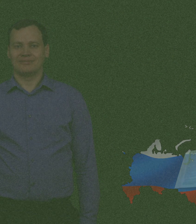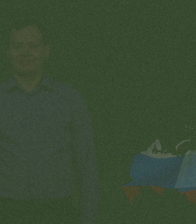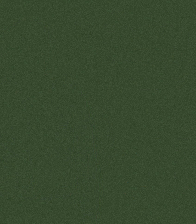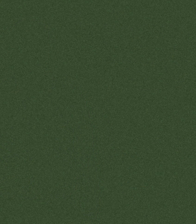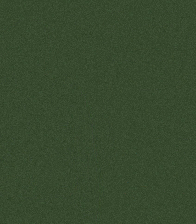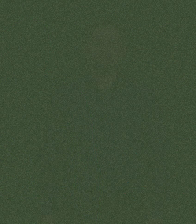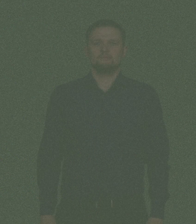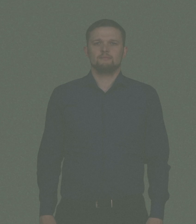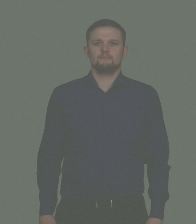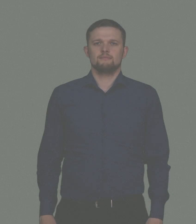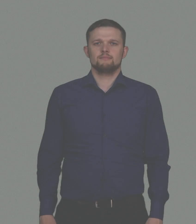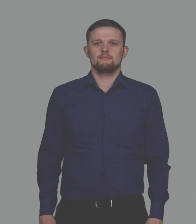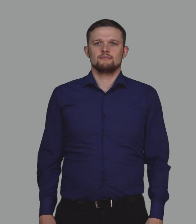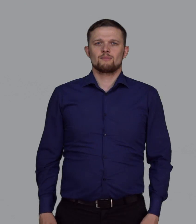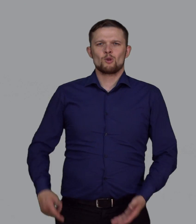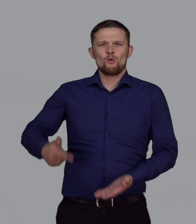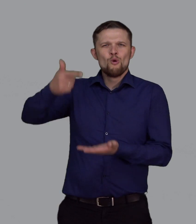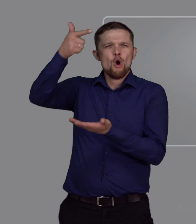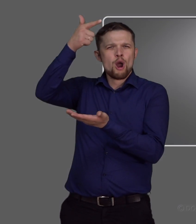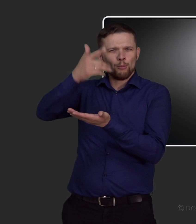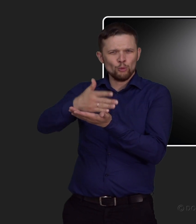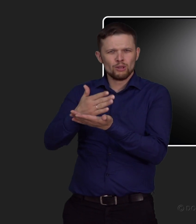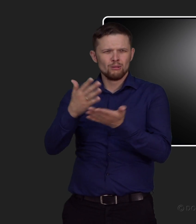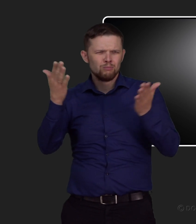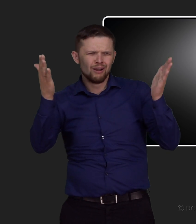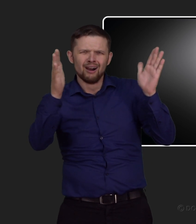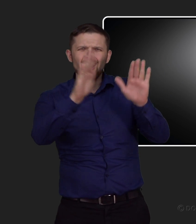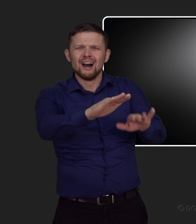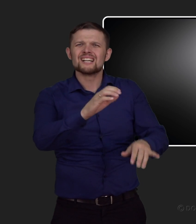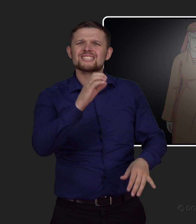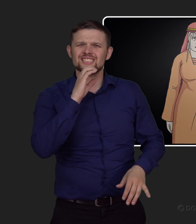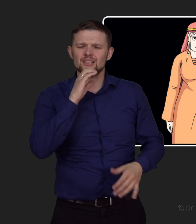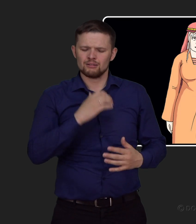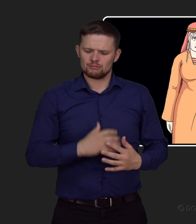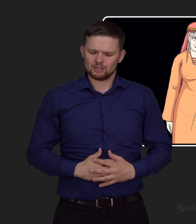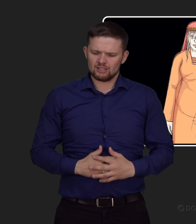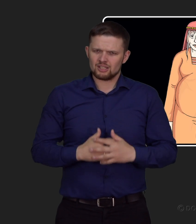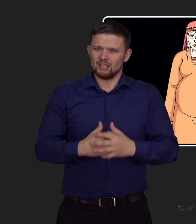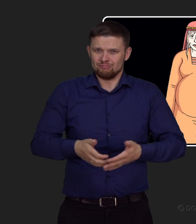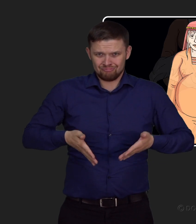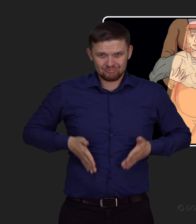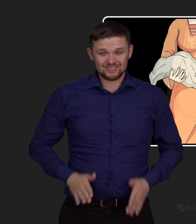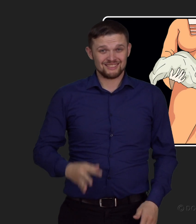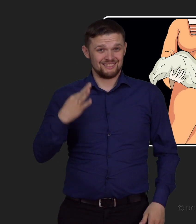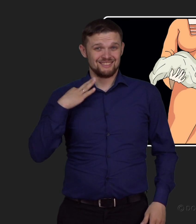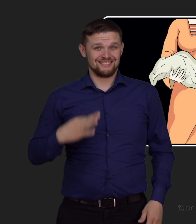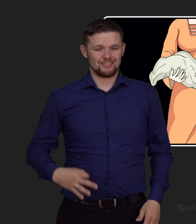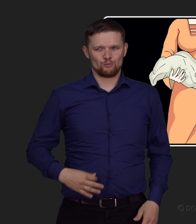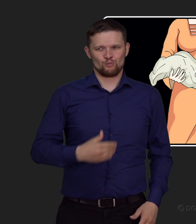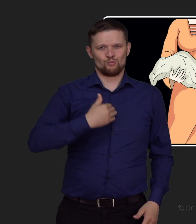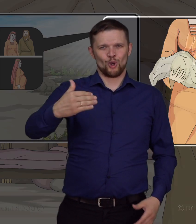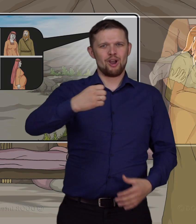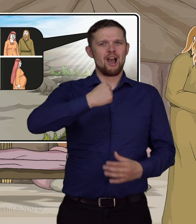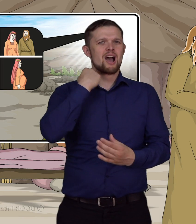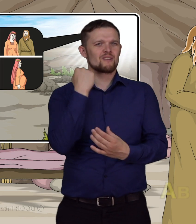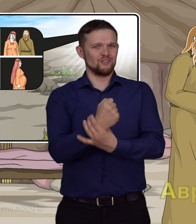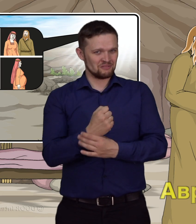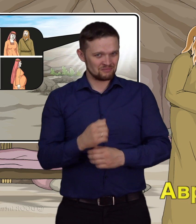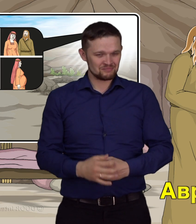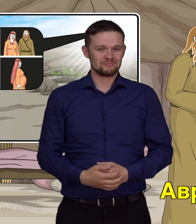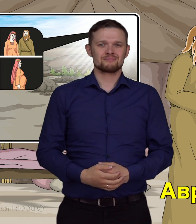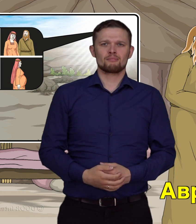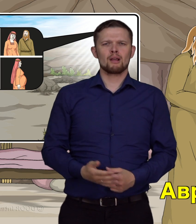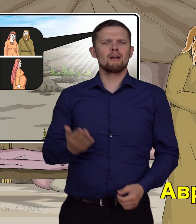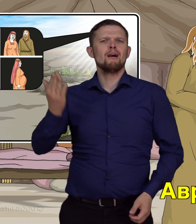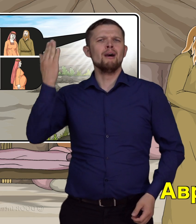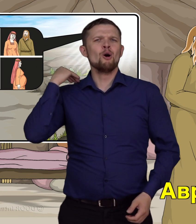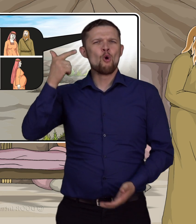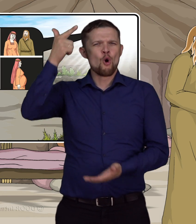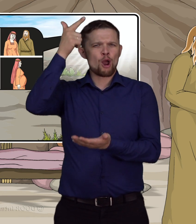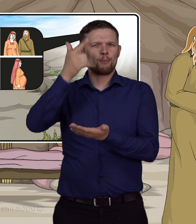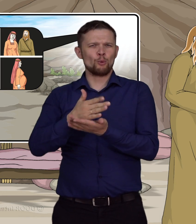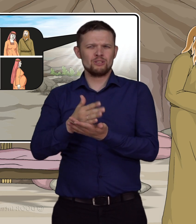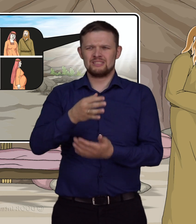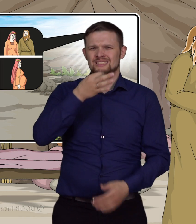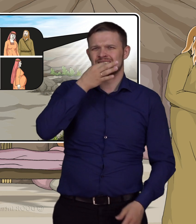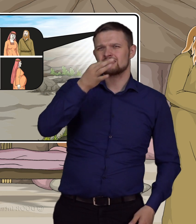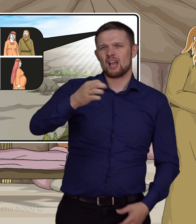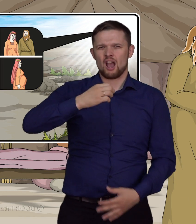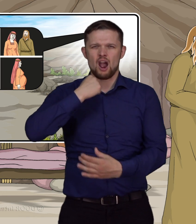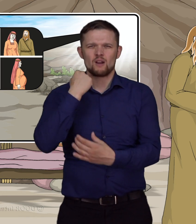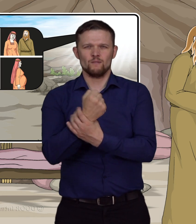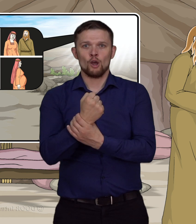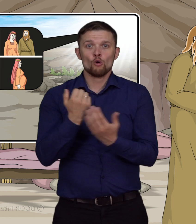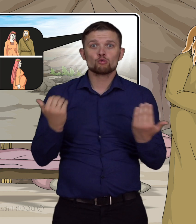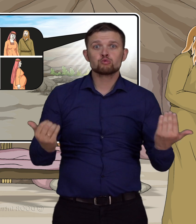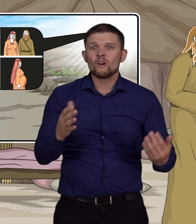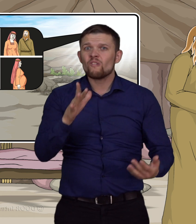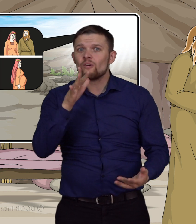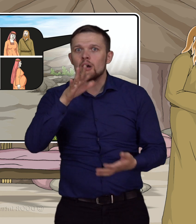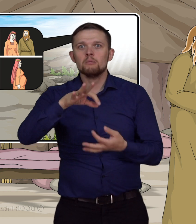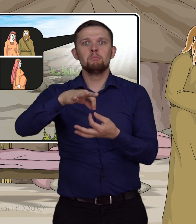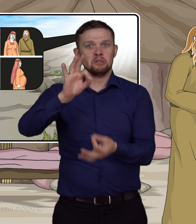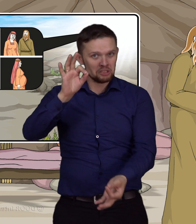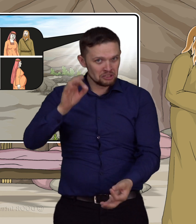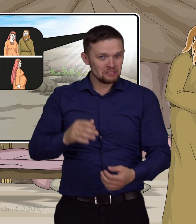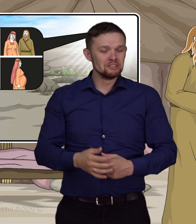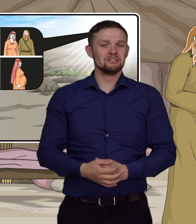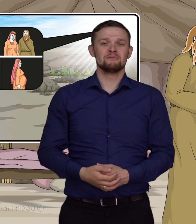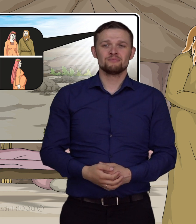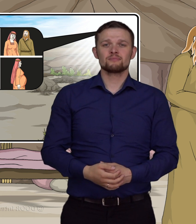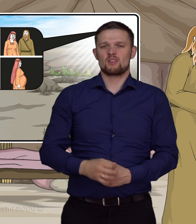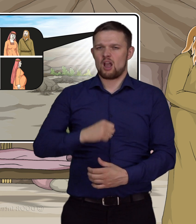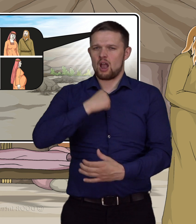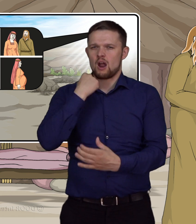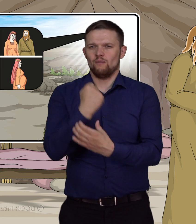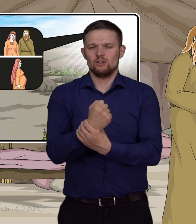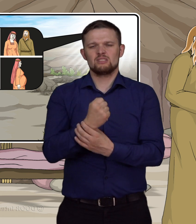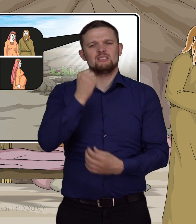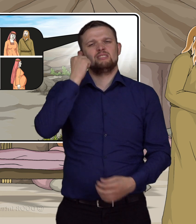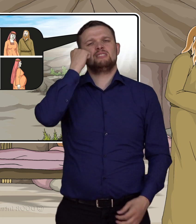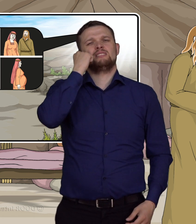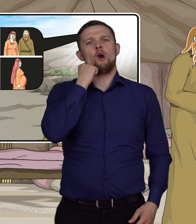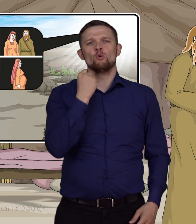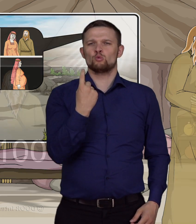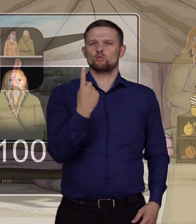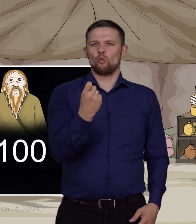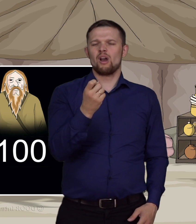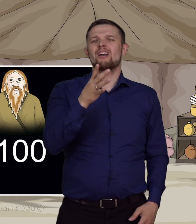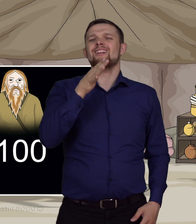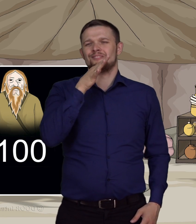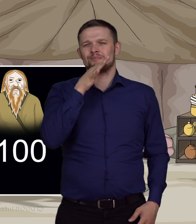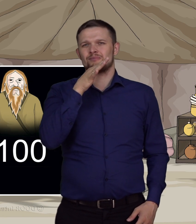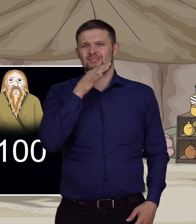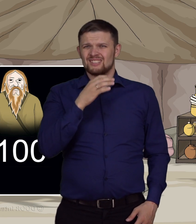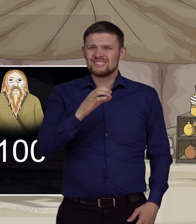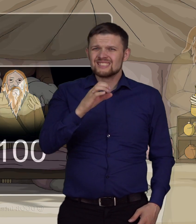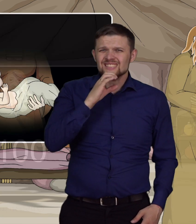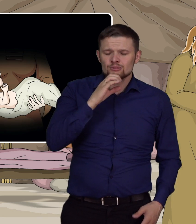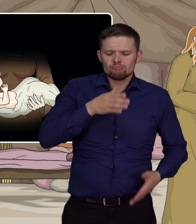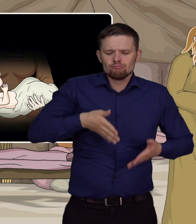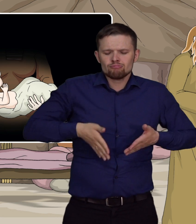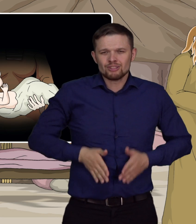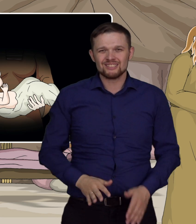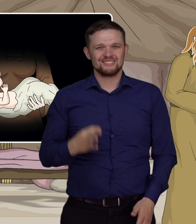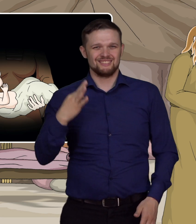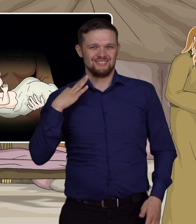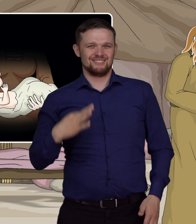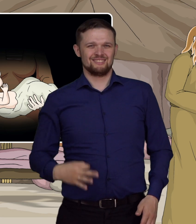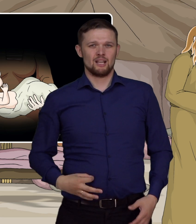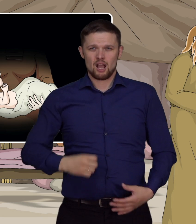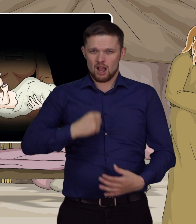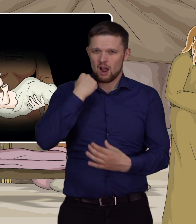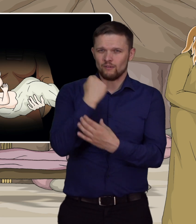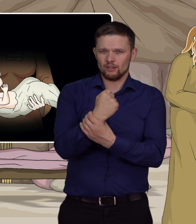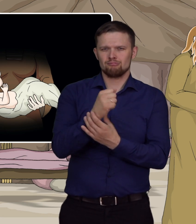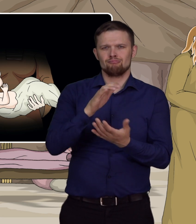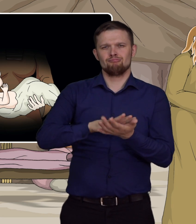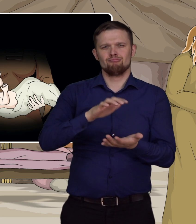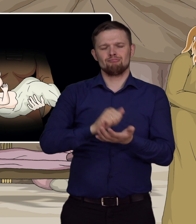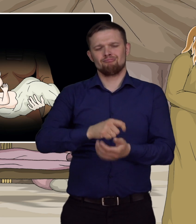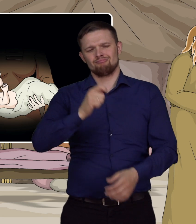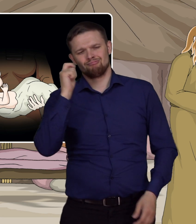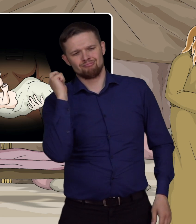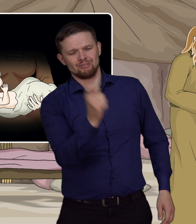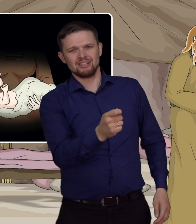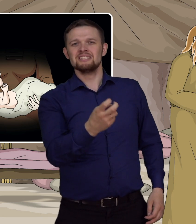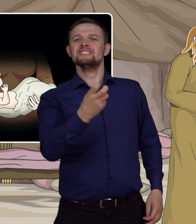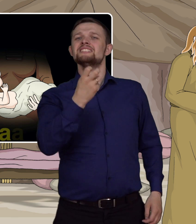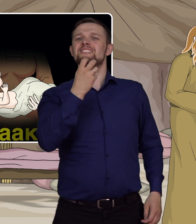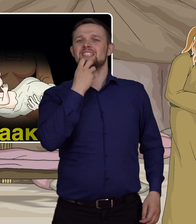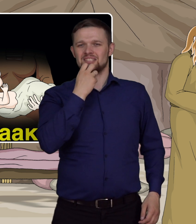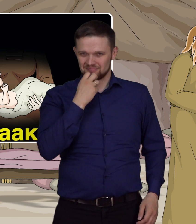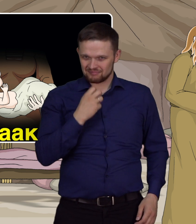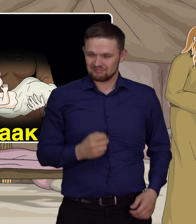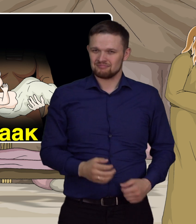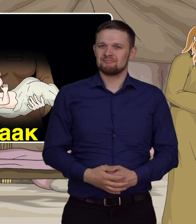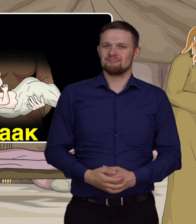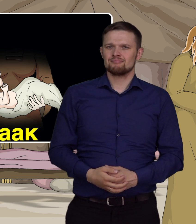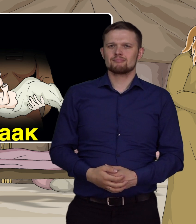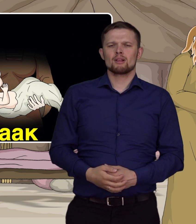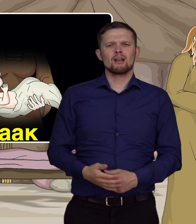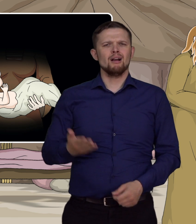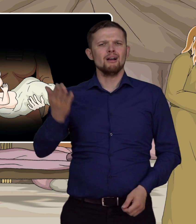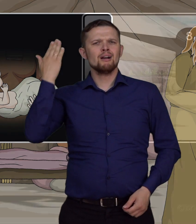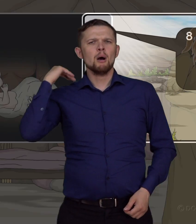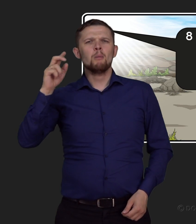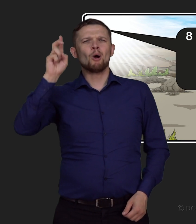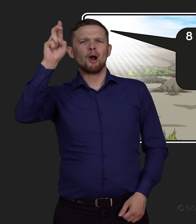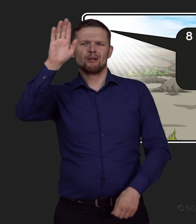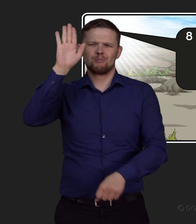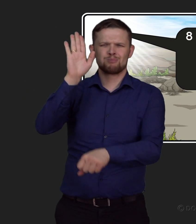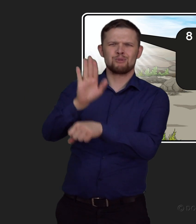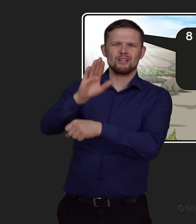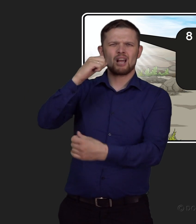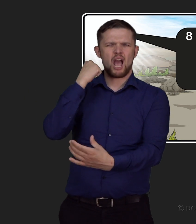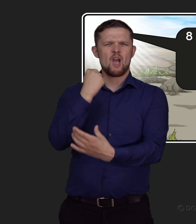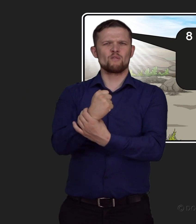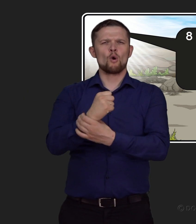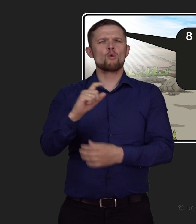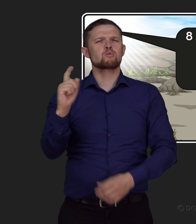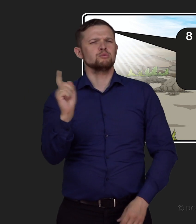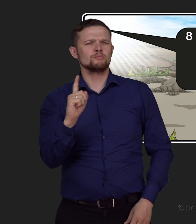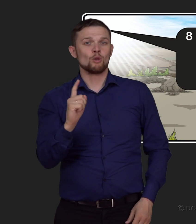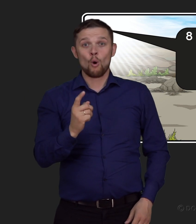Now the LORD attended to Sarah as He had said, and the LORD did for Sarah what He had promised. So Sarah conceived and bore a son to Abraham in his old age, at the very time God had promised. And Abraham gave the name Isaac to the son Sarah bore to him.